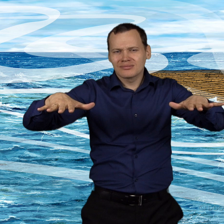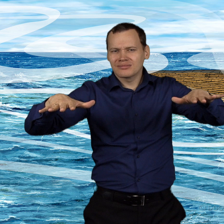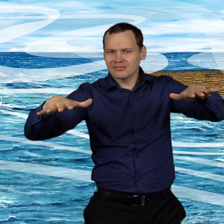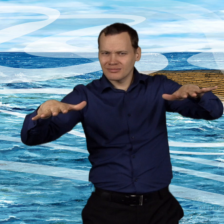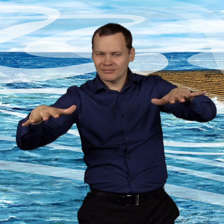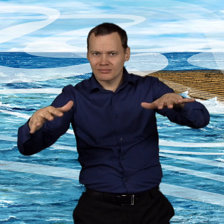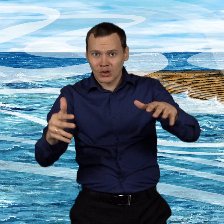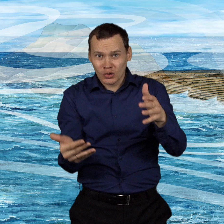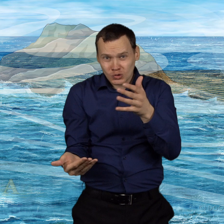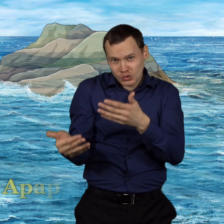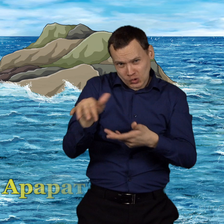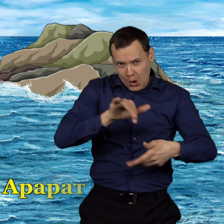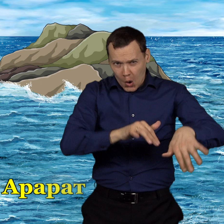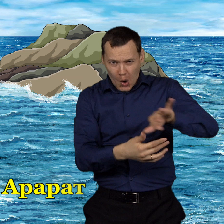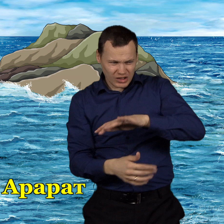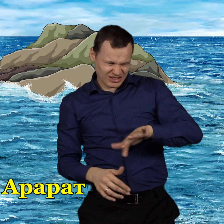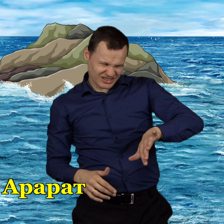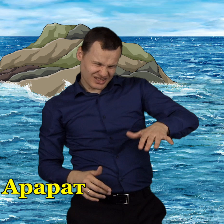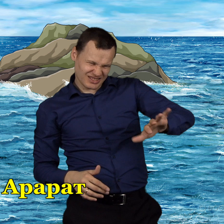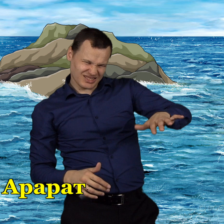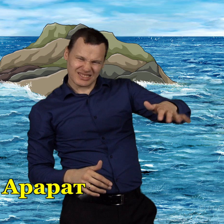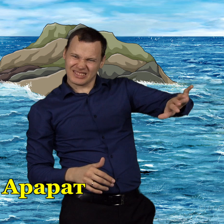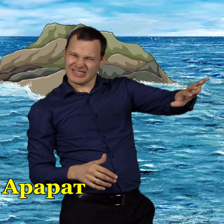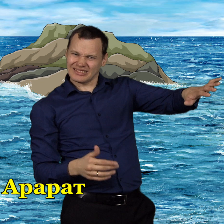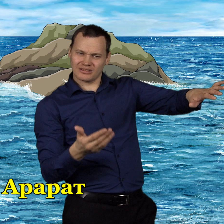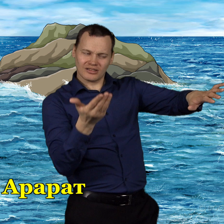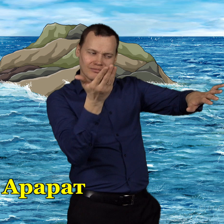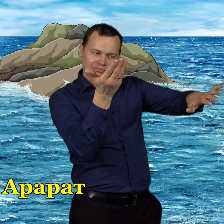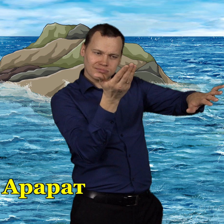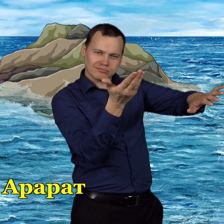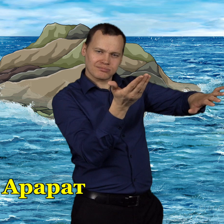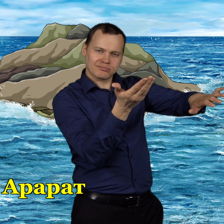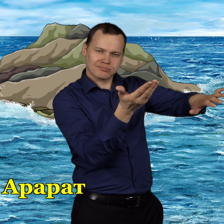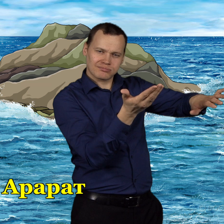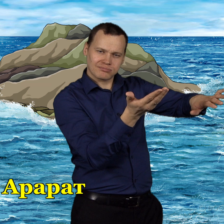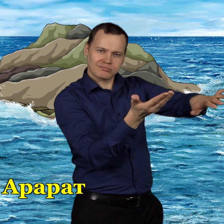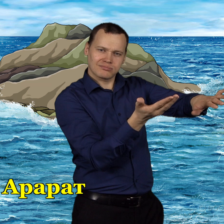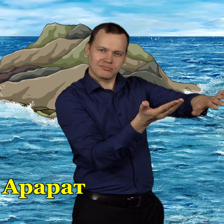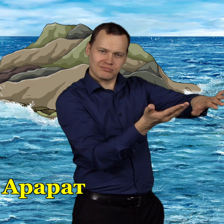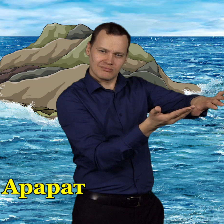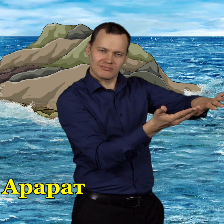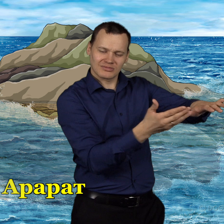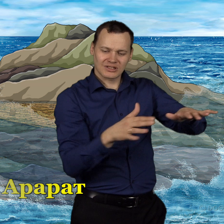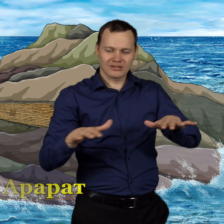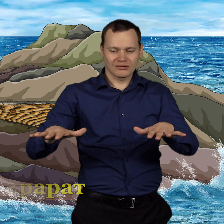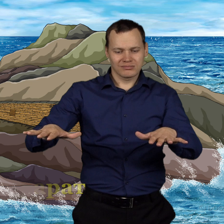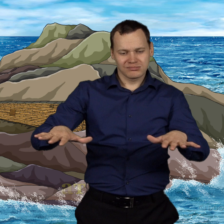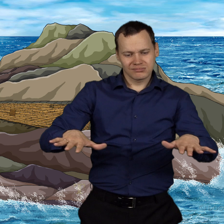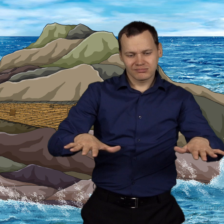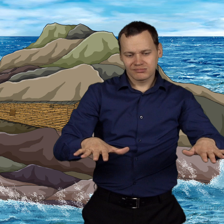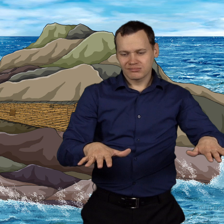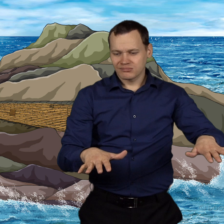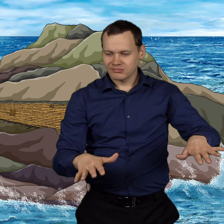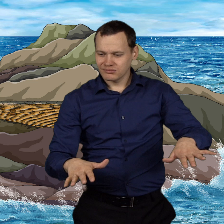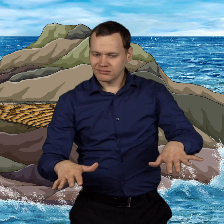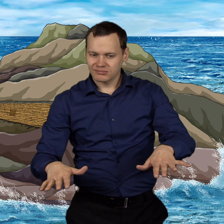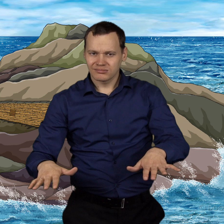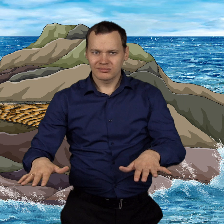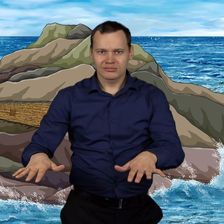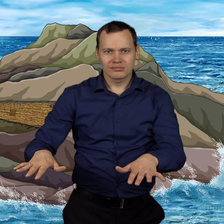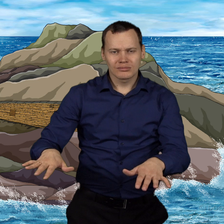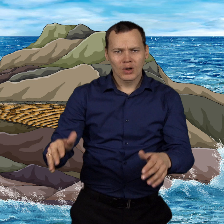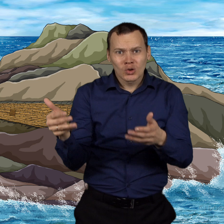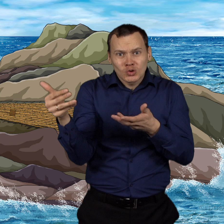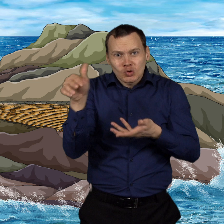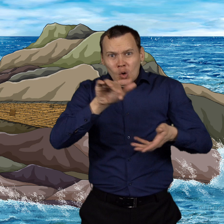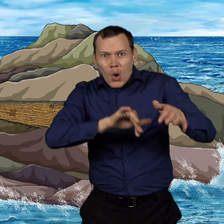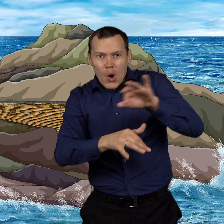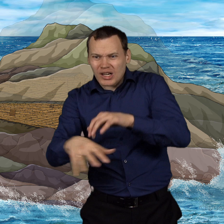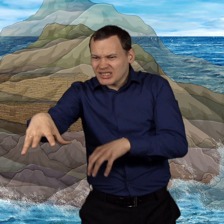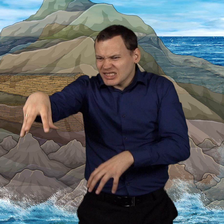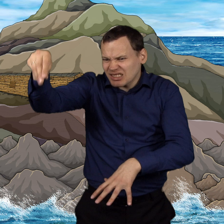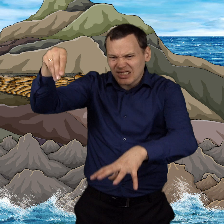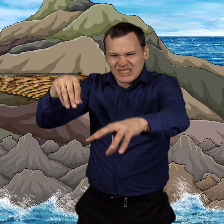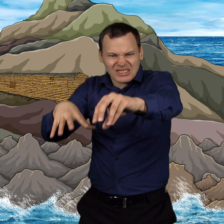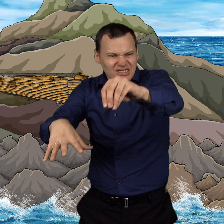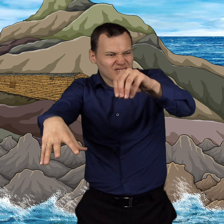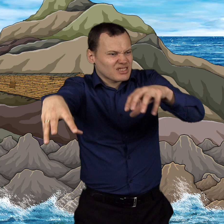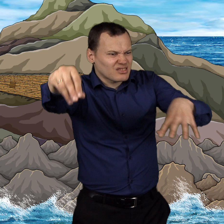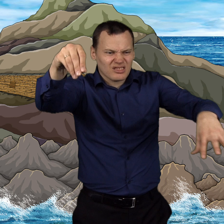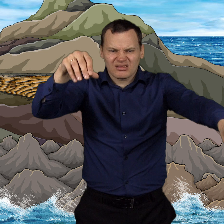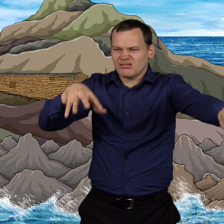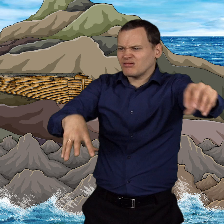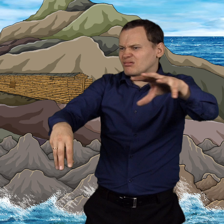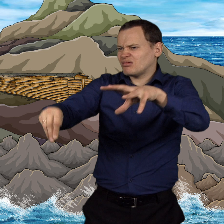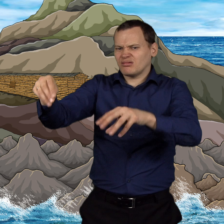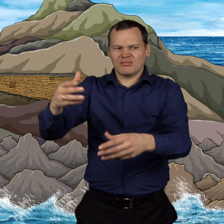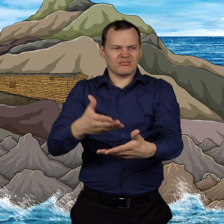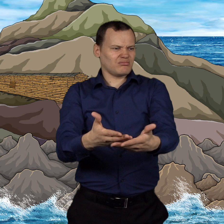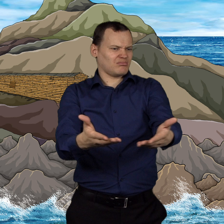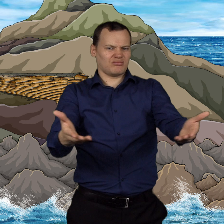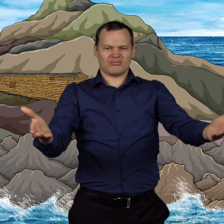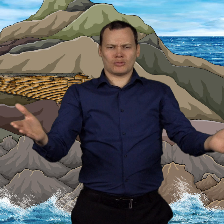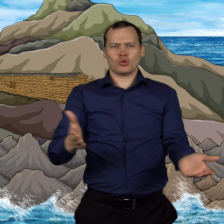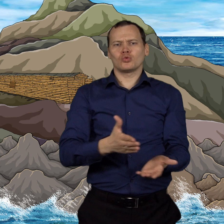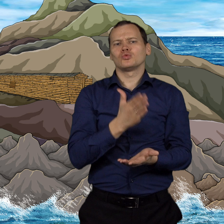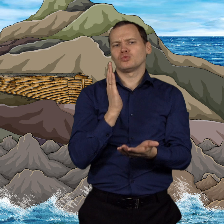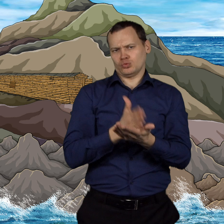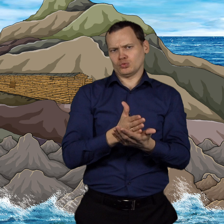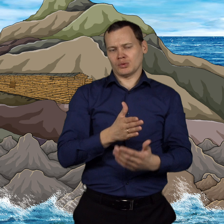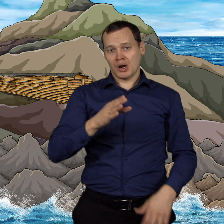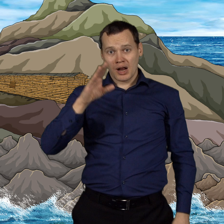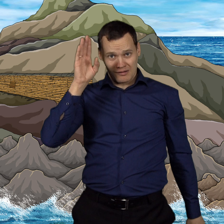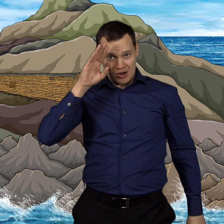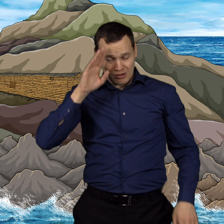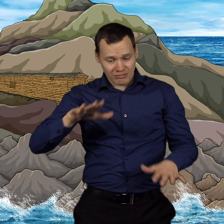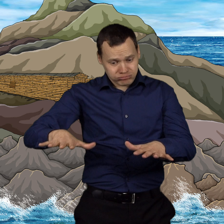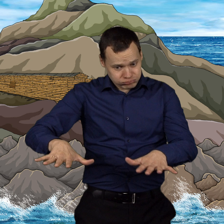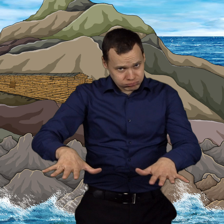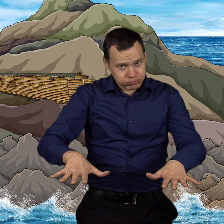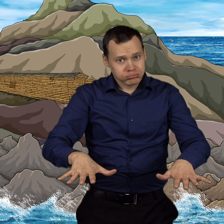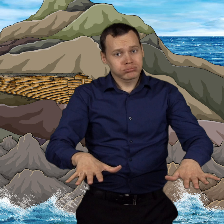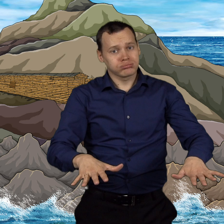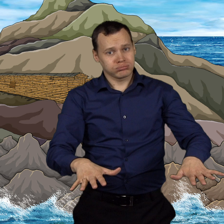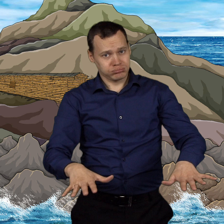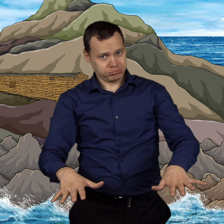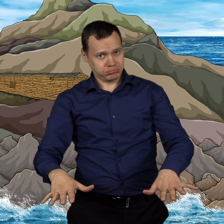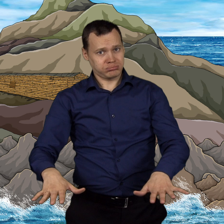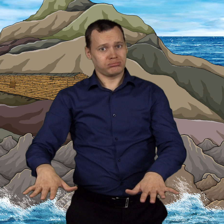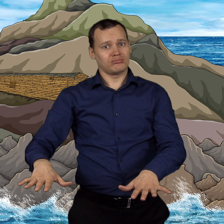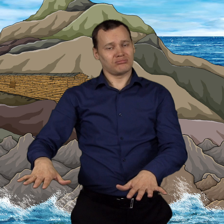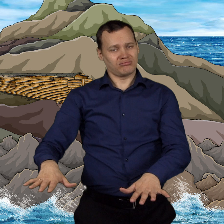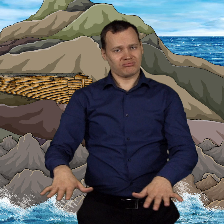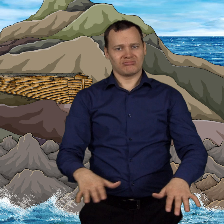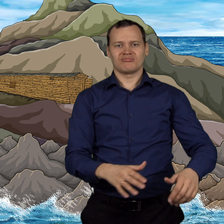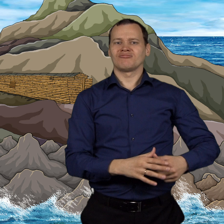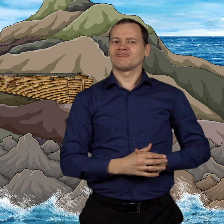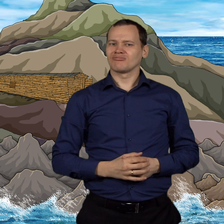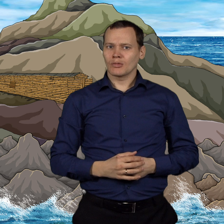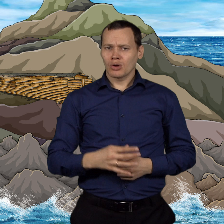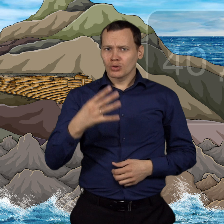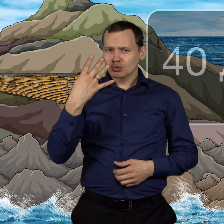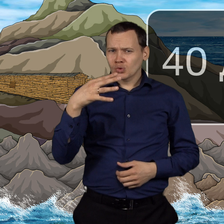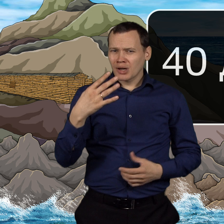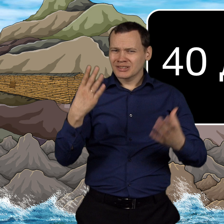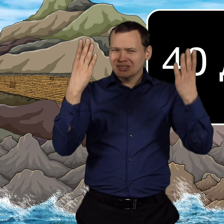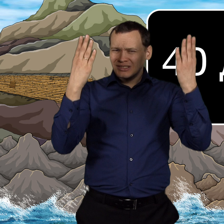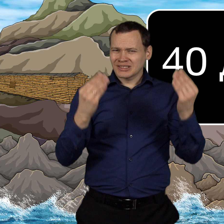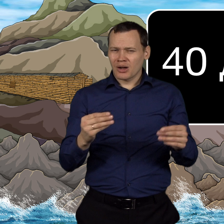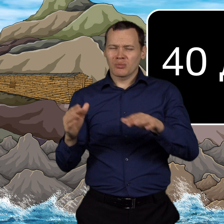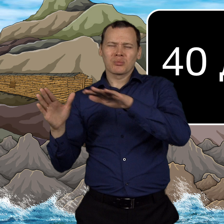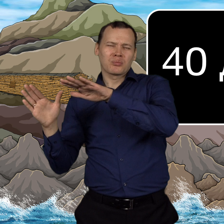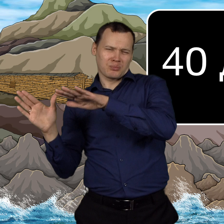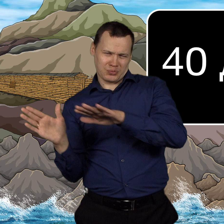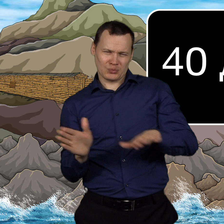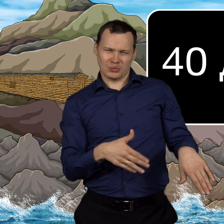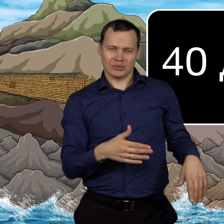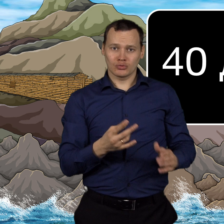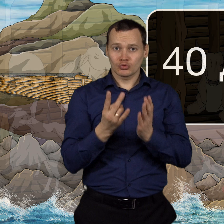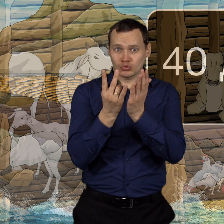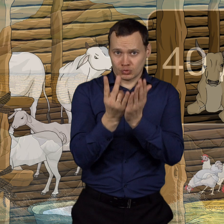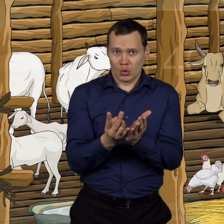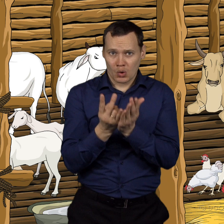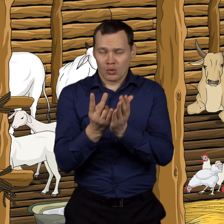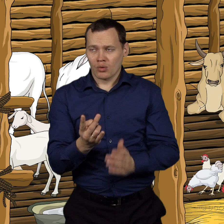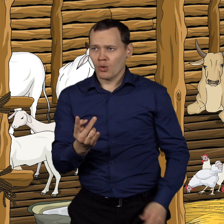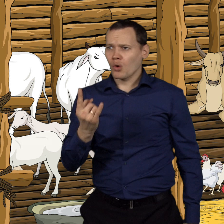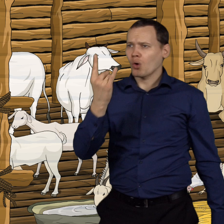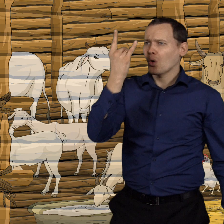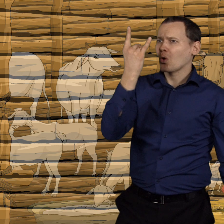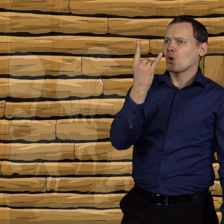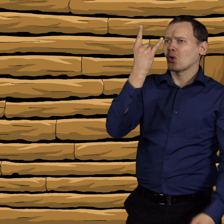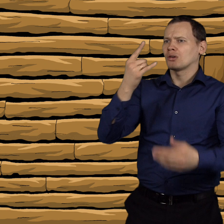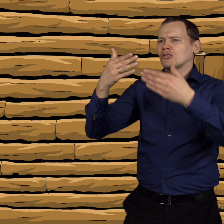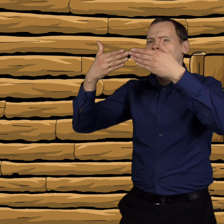On the seventeenth day of the seventh month, the ark came to rest on the mountains of Ararat. And the waters continued to recede until the tenth month, and on the first day of the tenth month the tops of the mountains became visible.